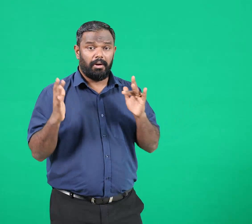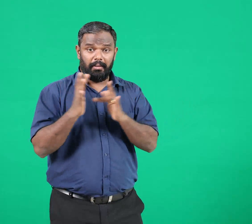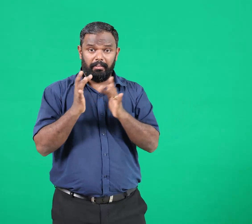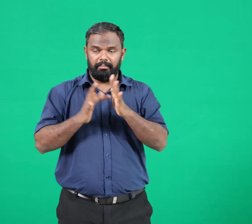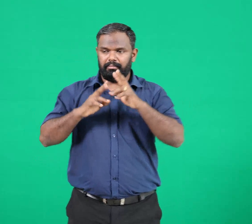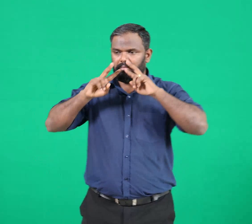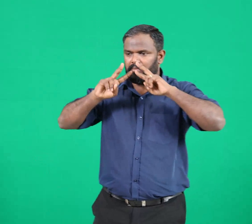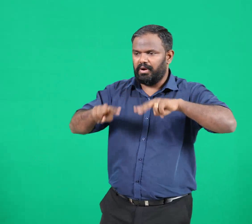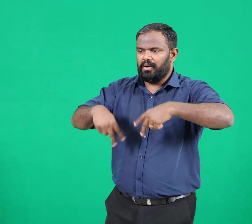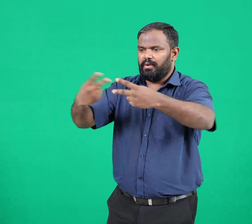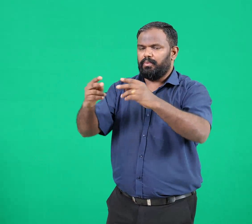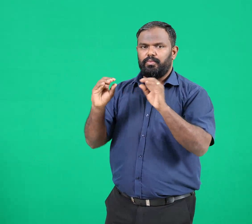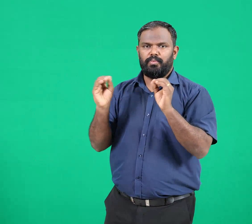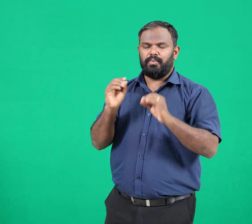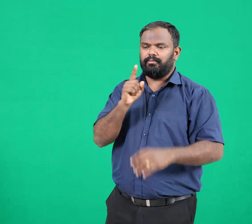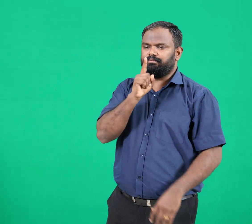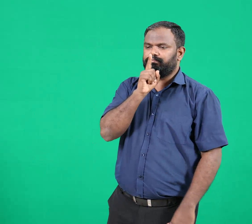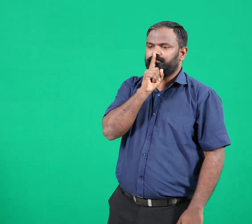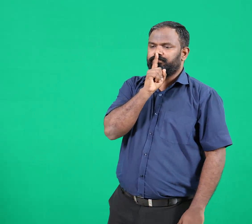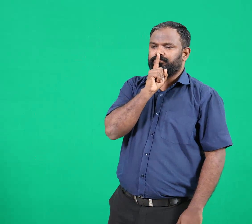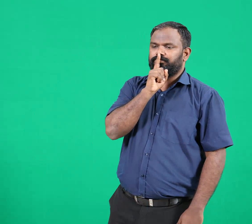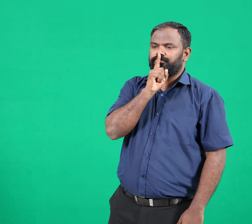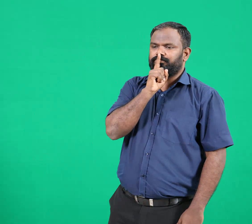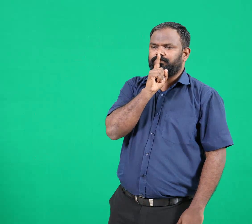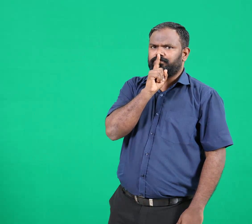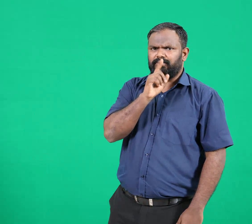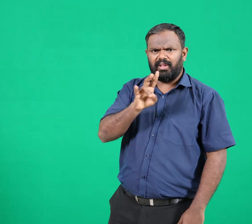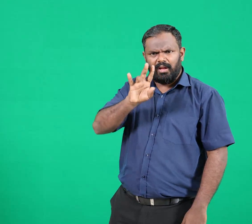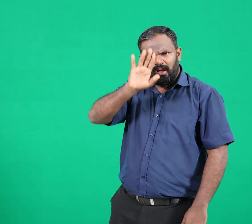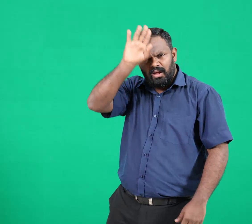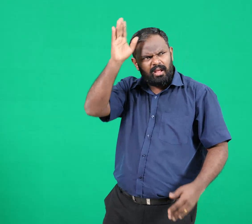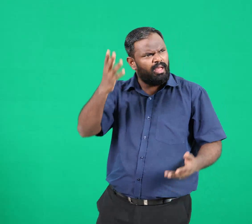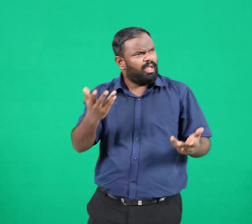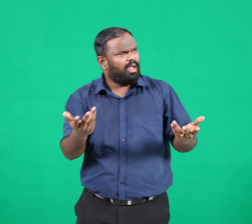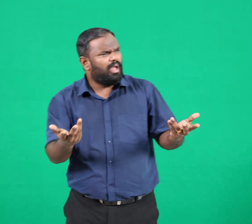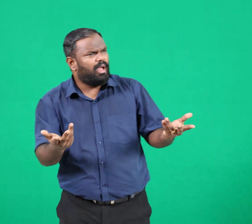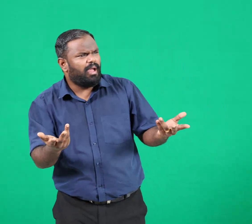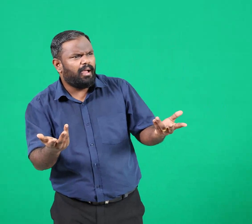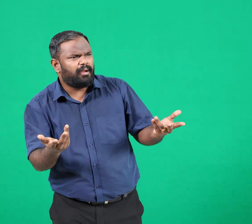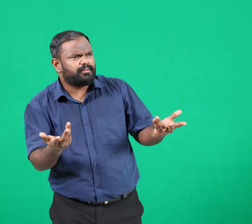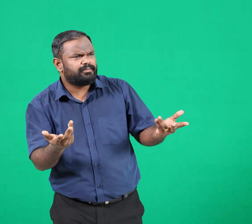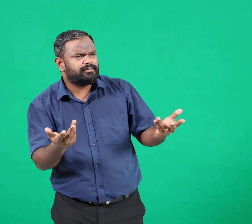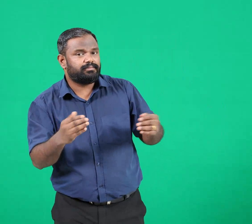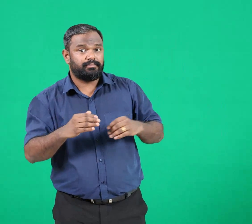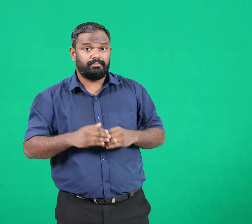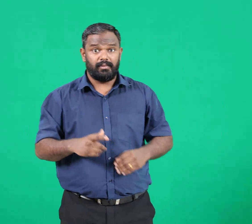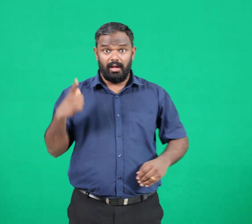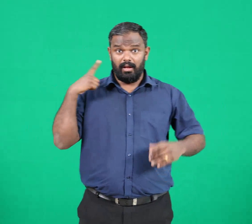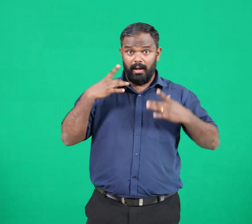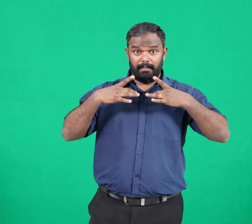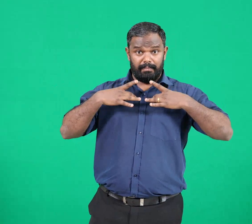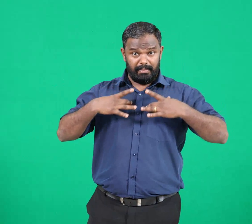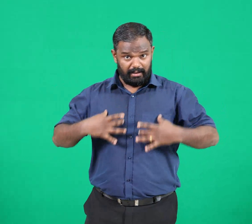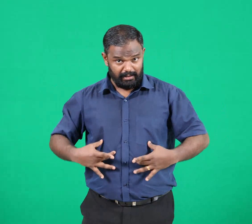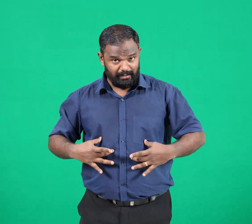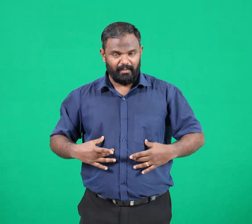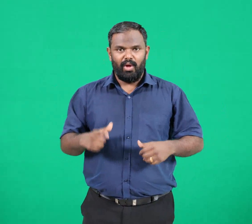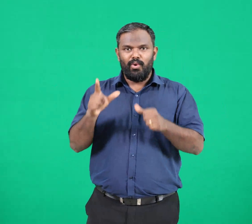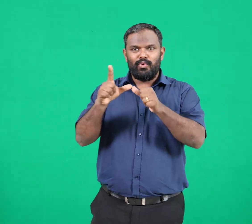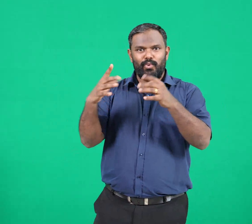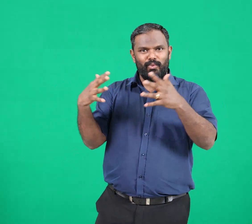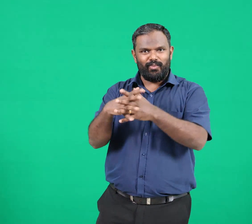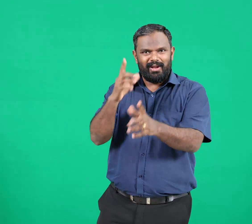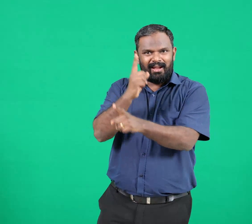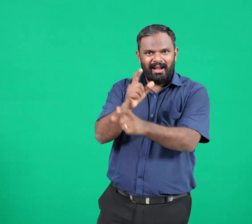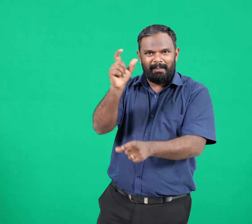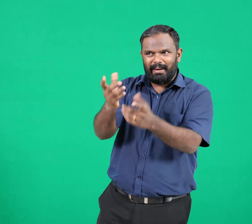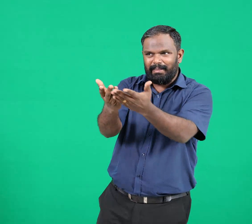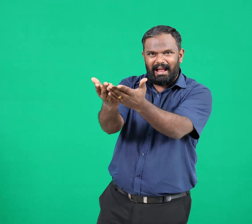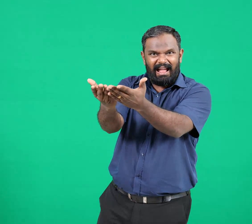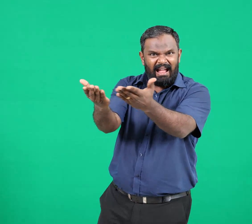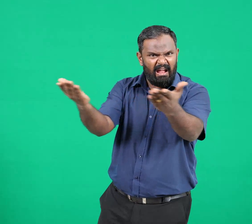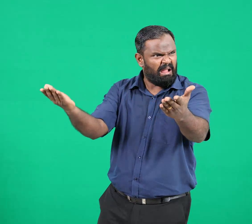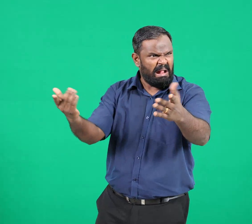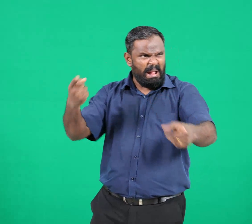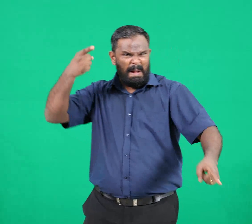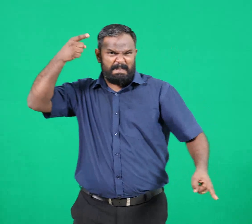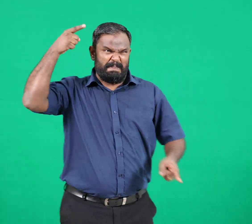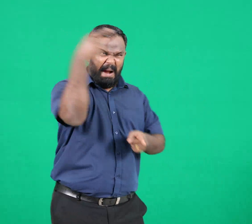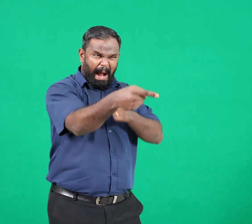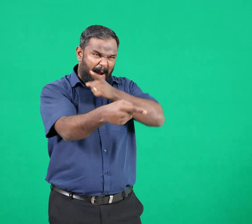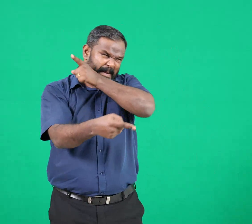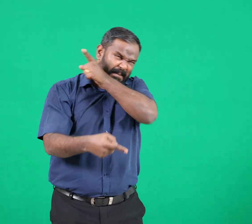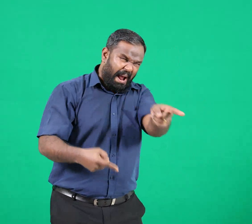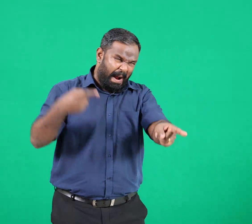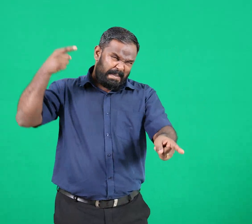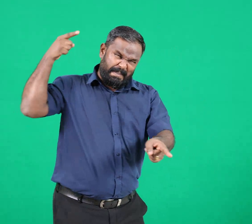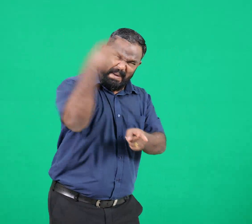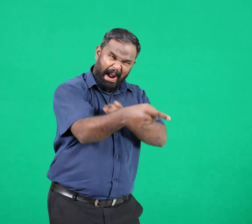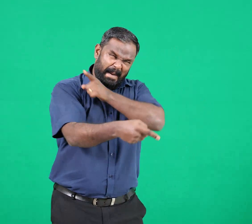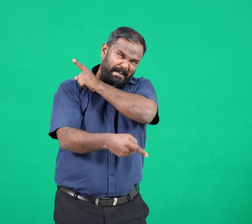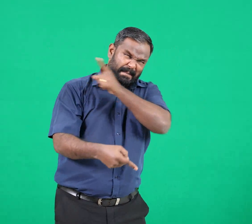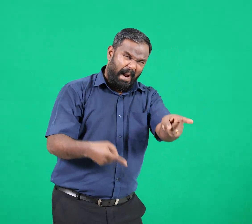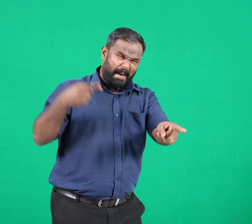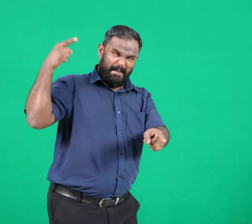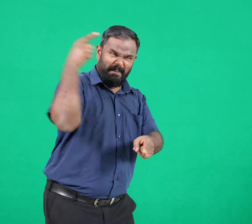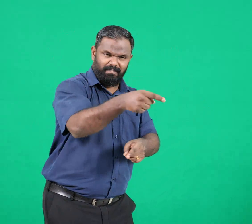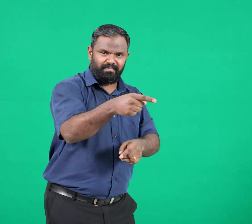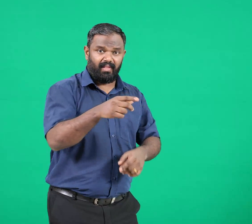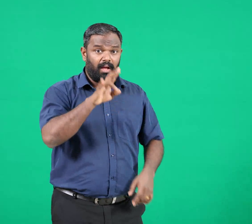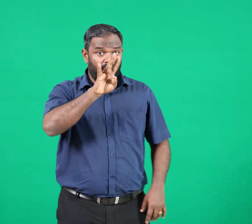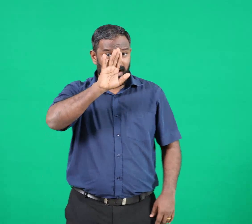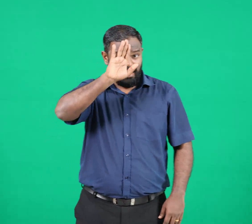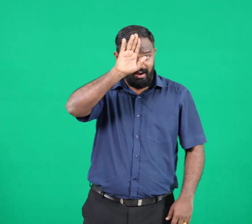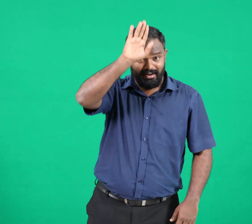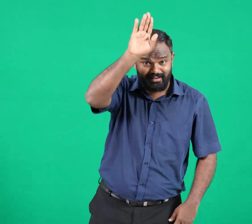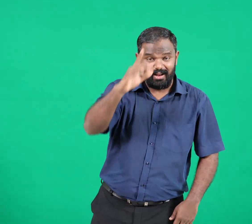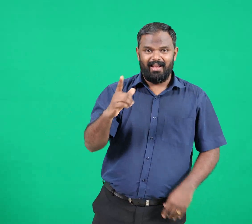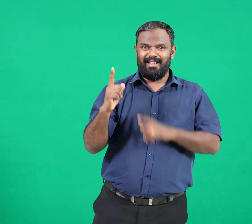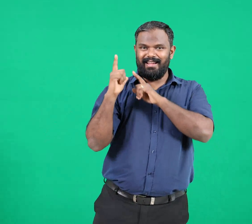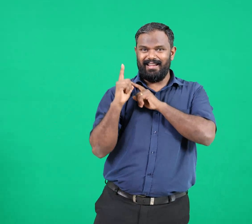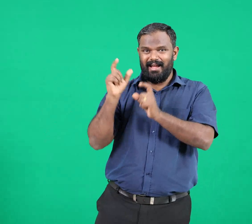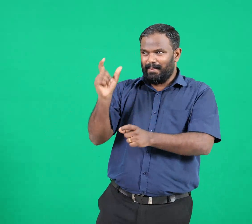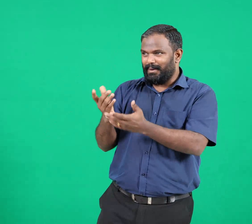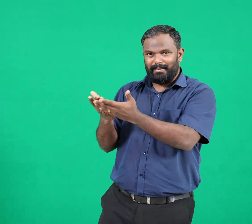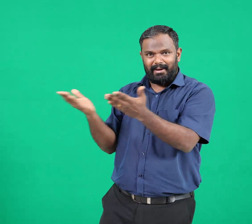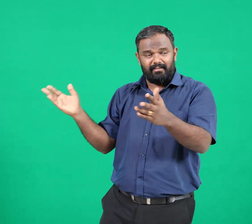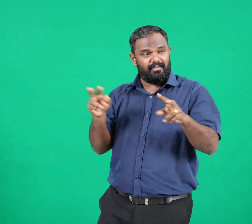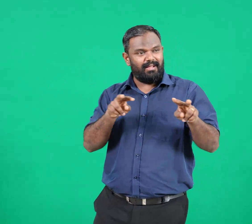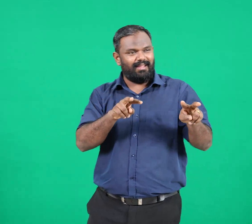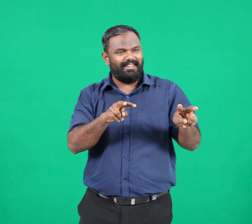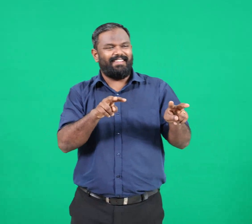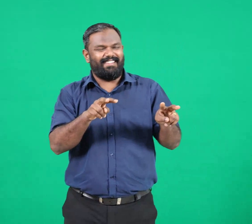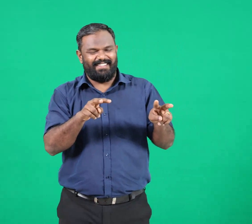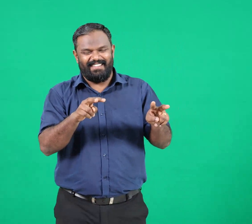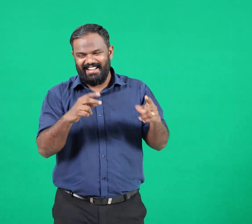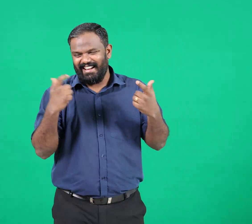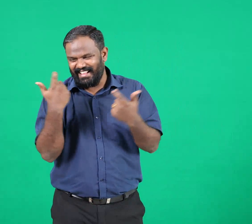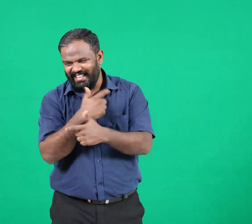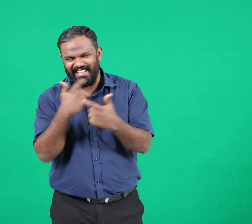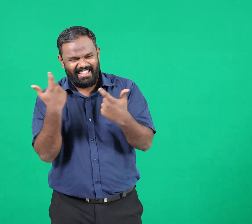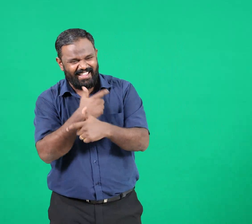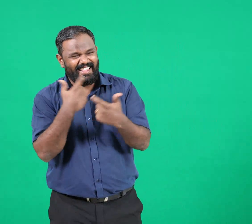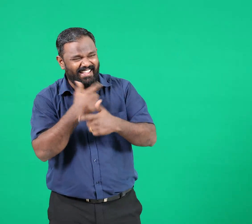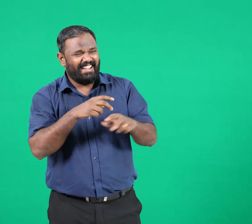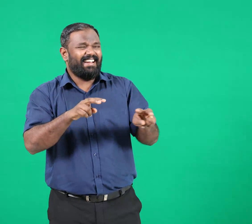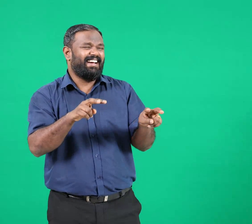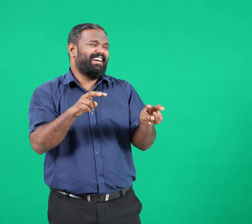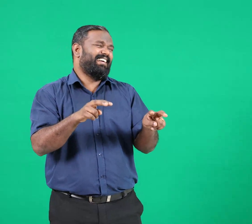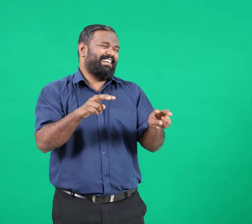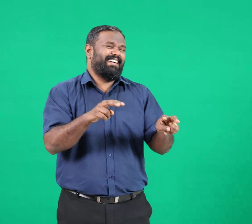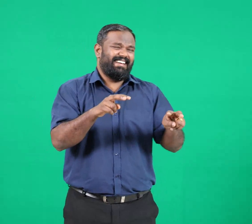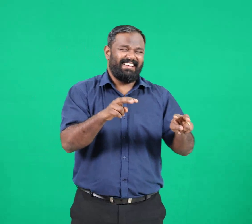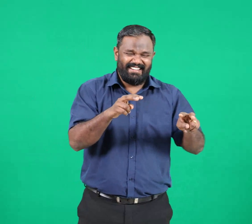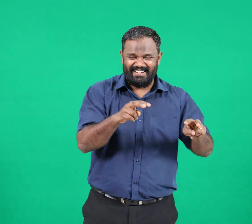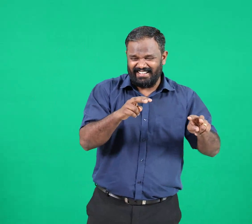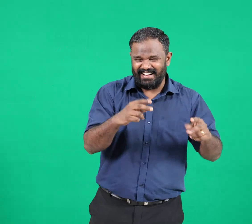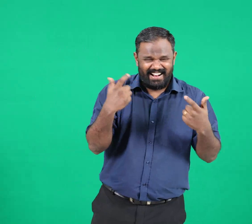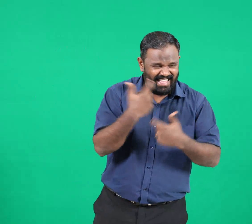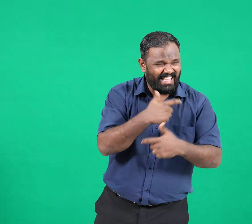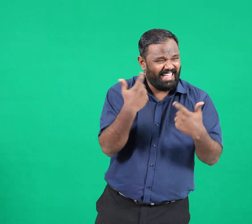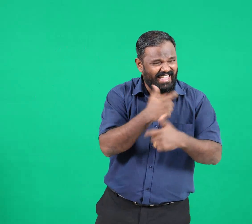Meanwhile, the chief priests and scribes stood there, vehemently accusing Him.